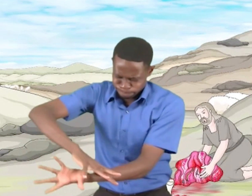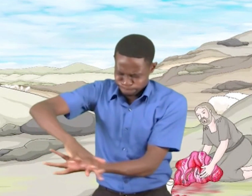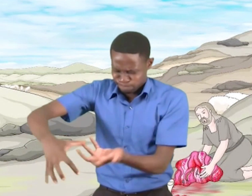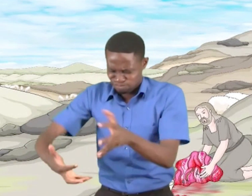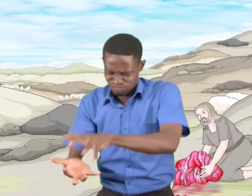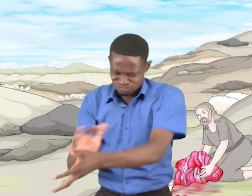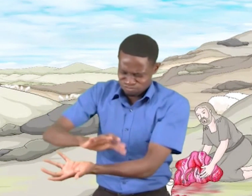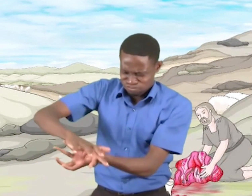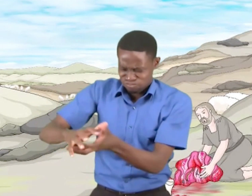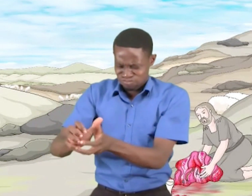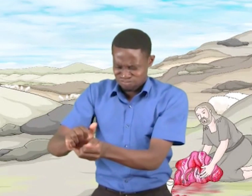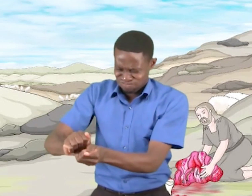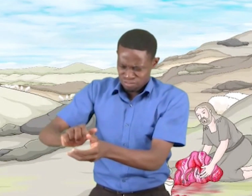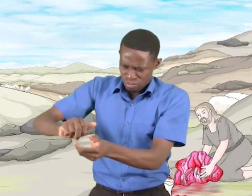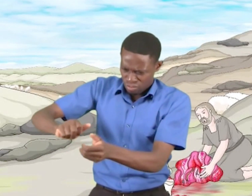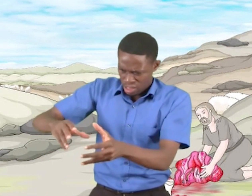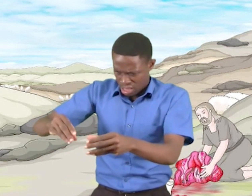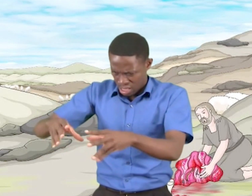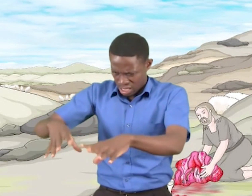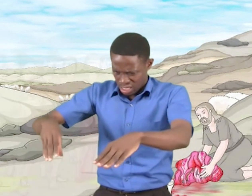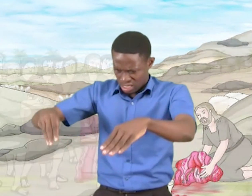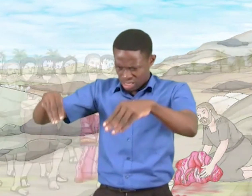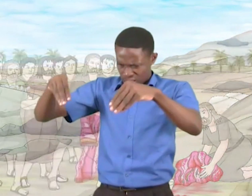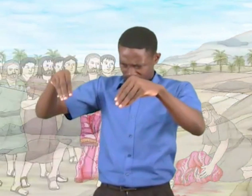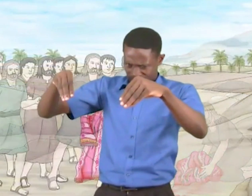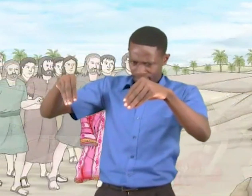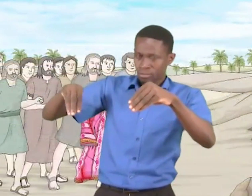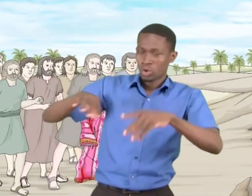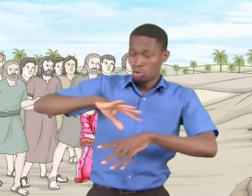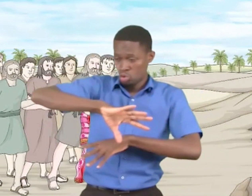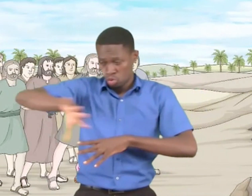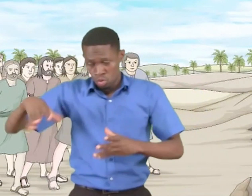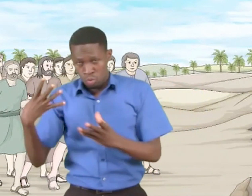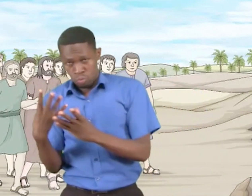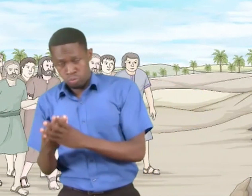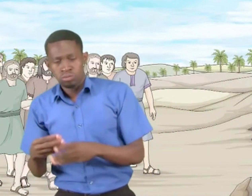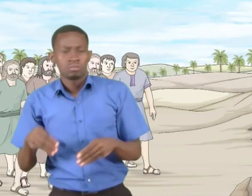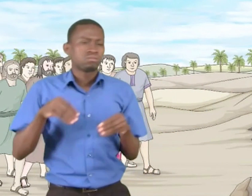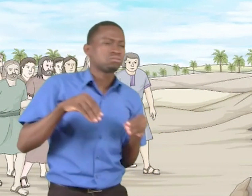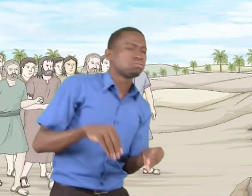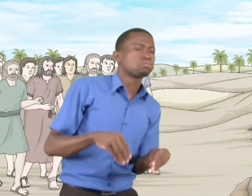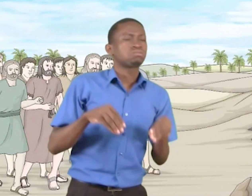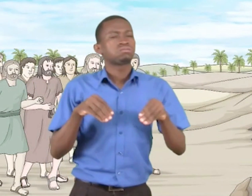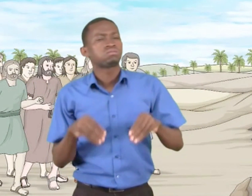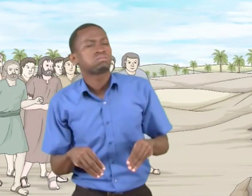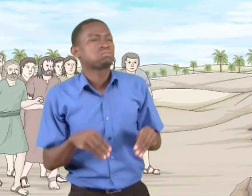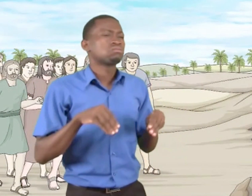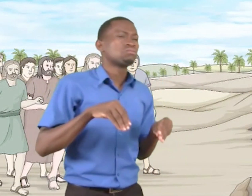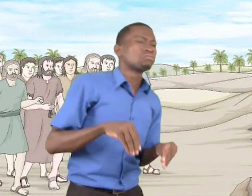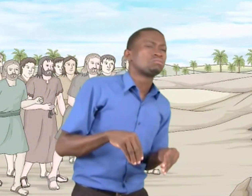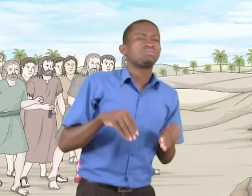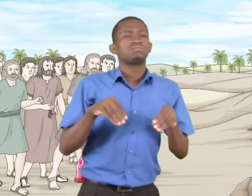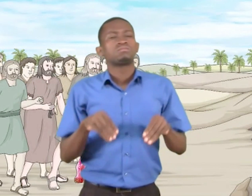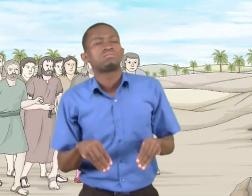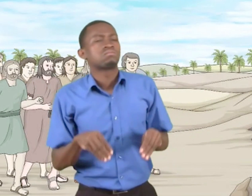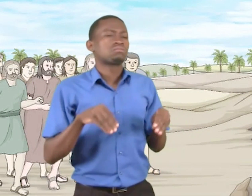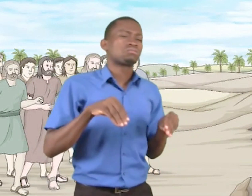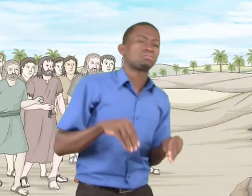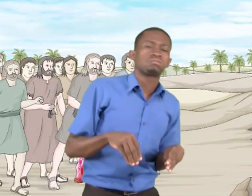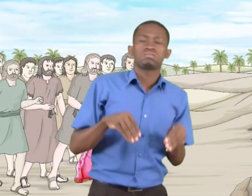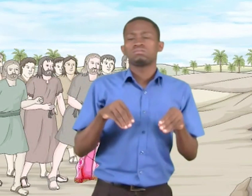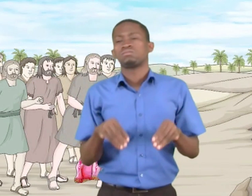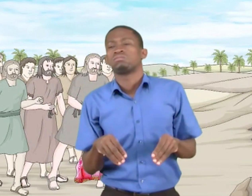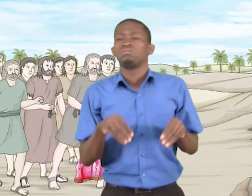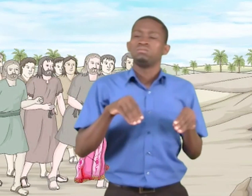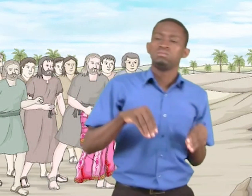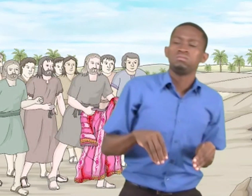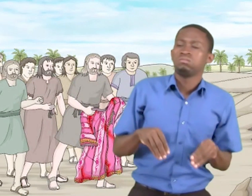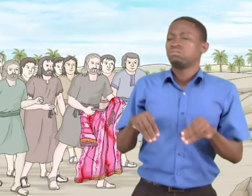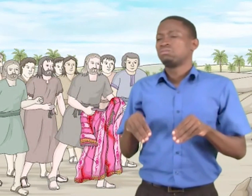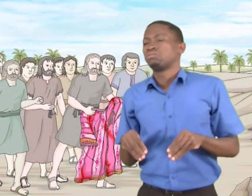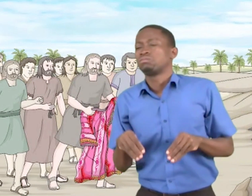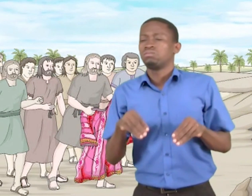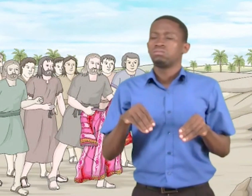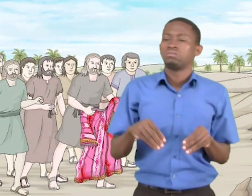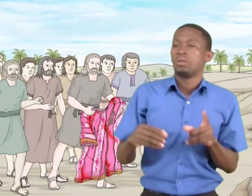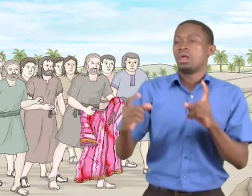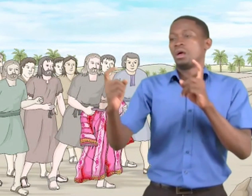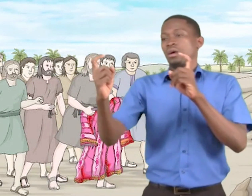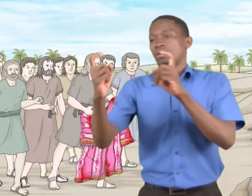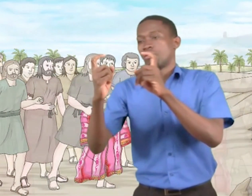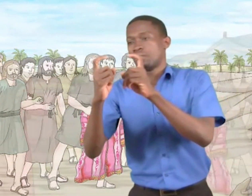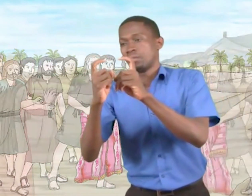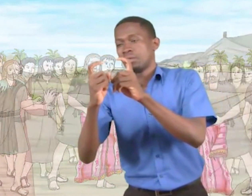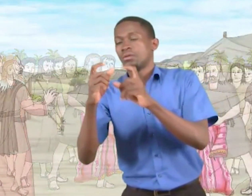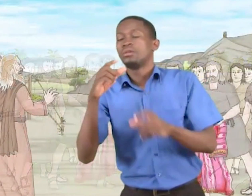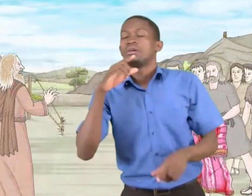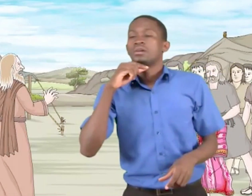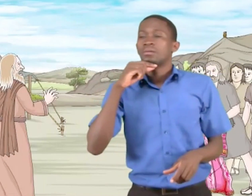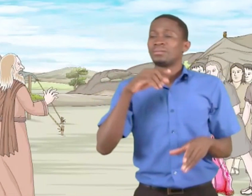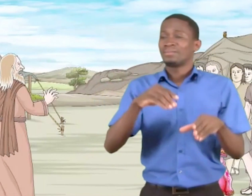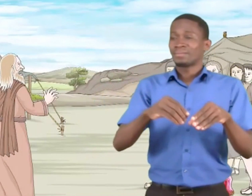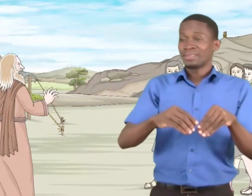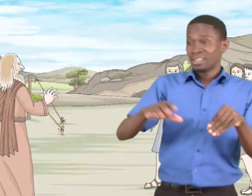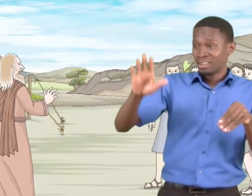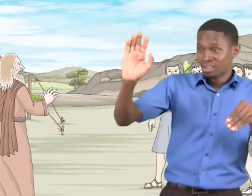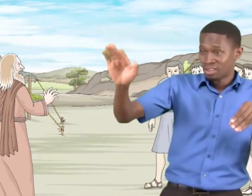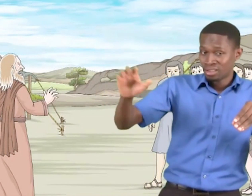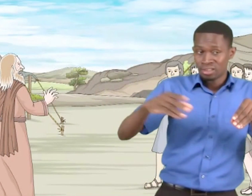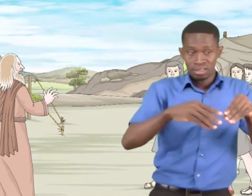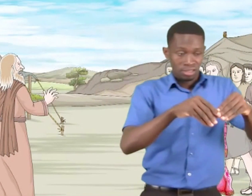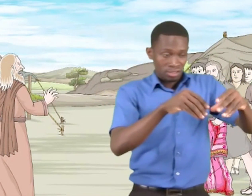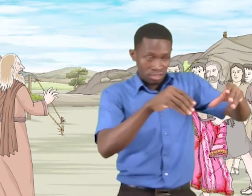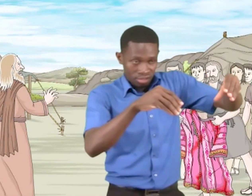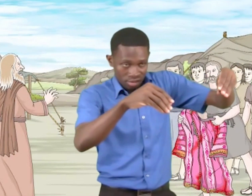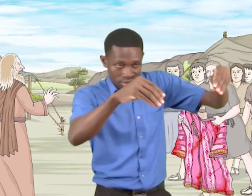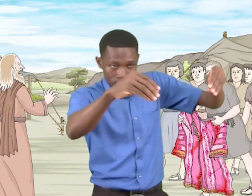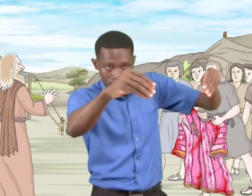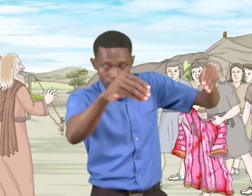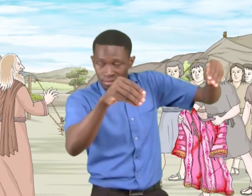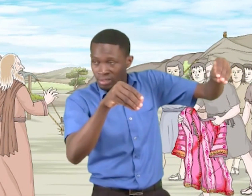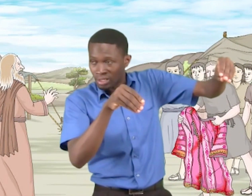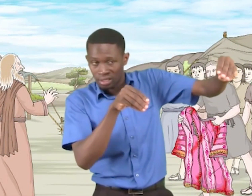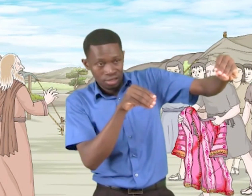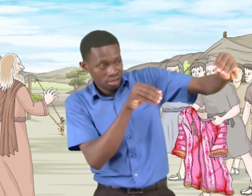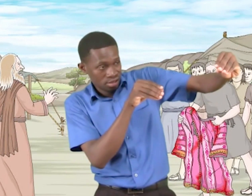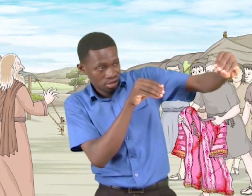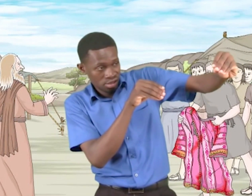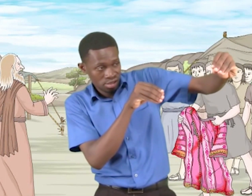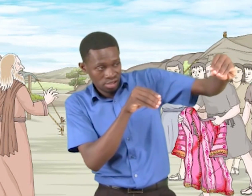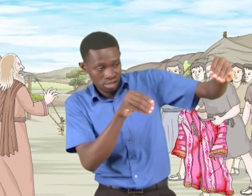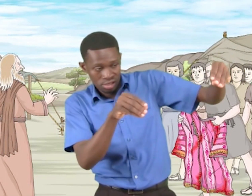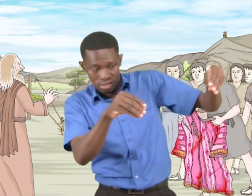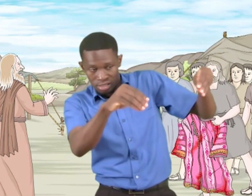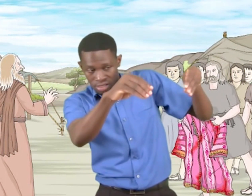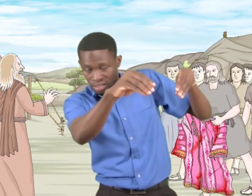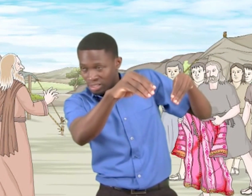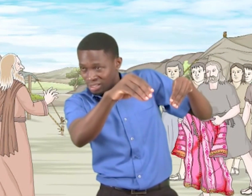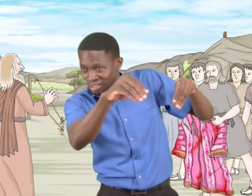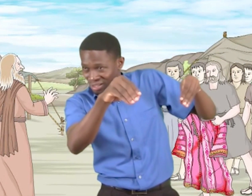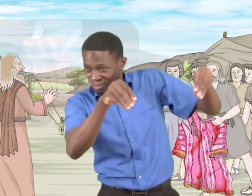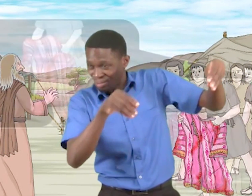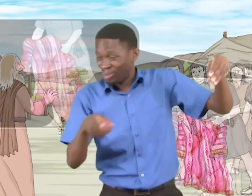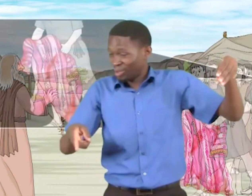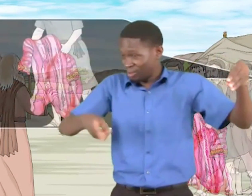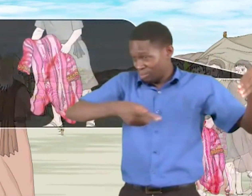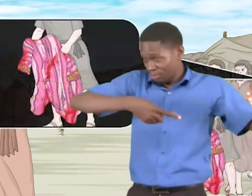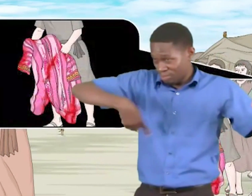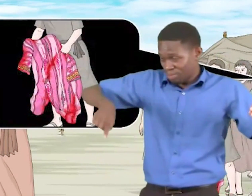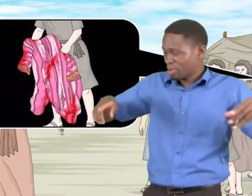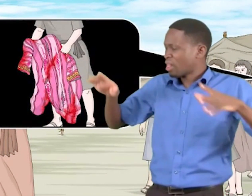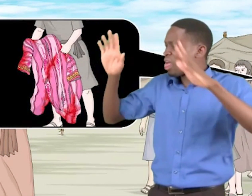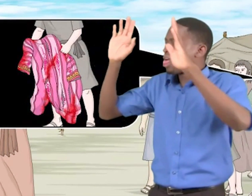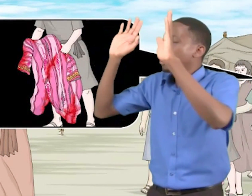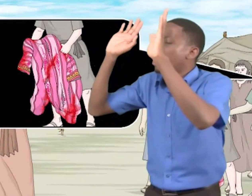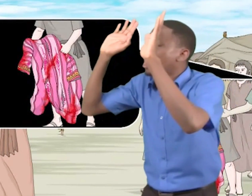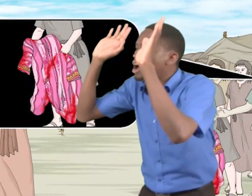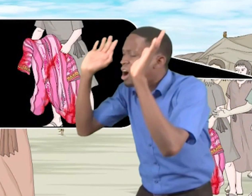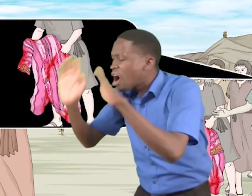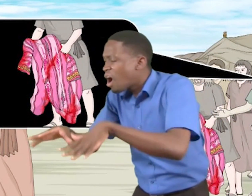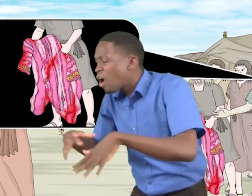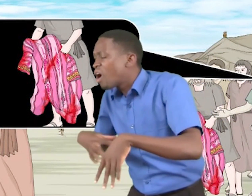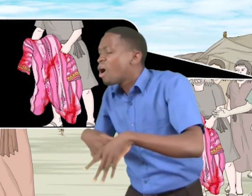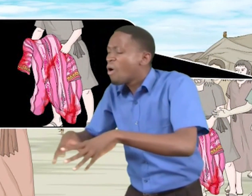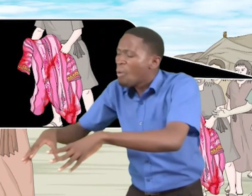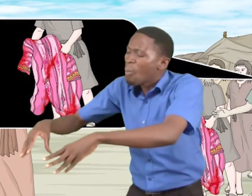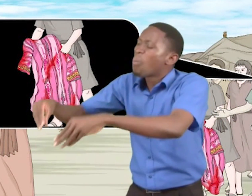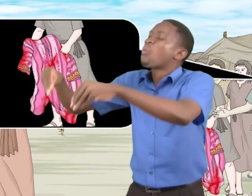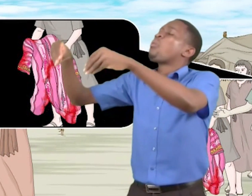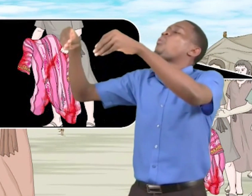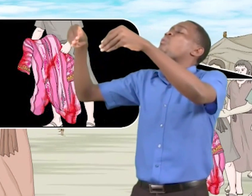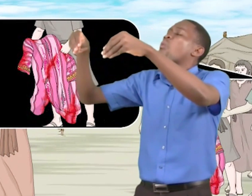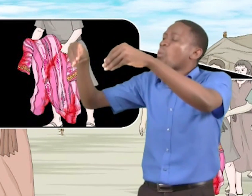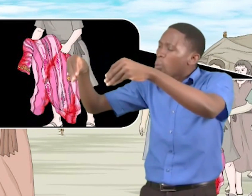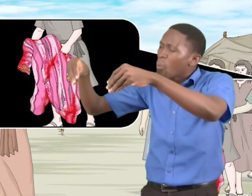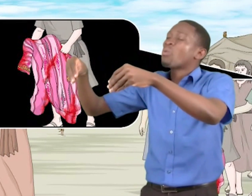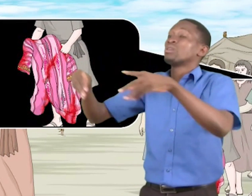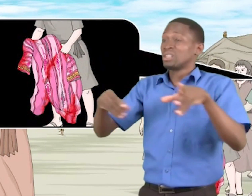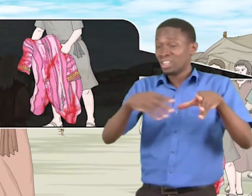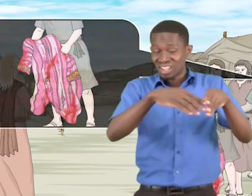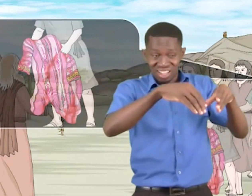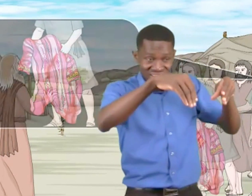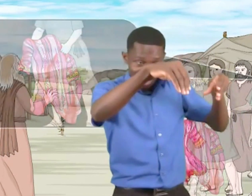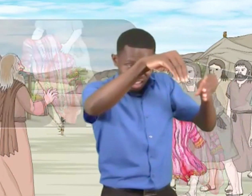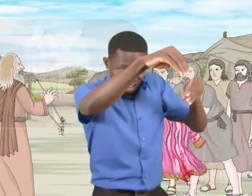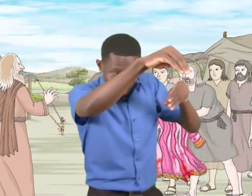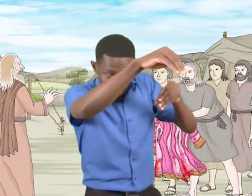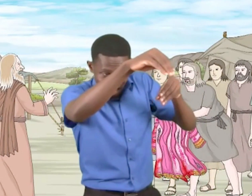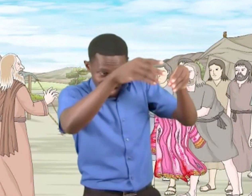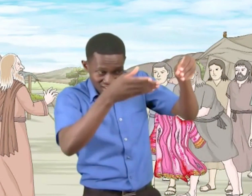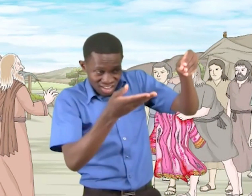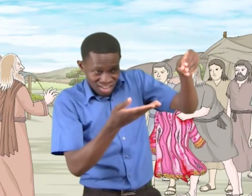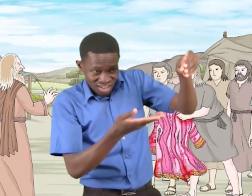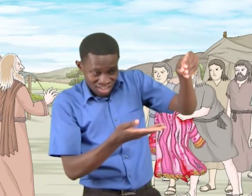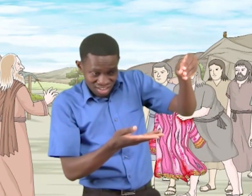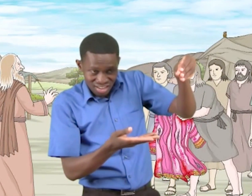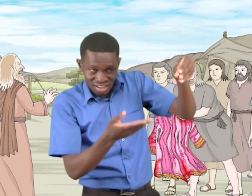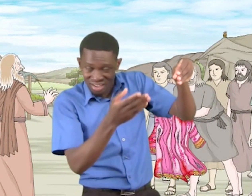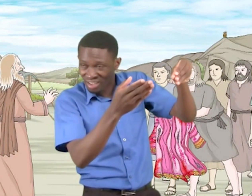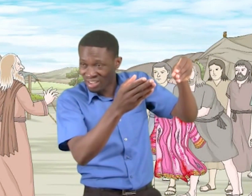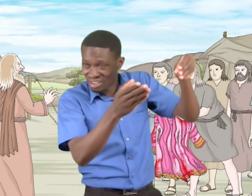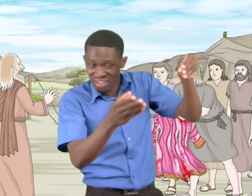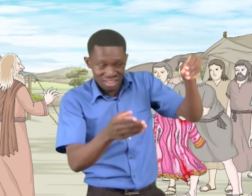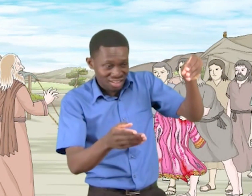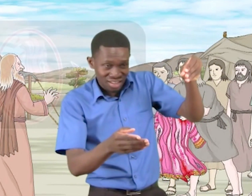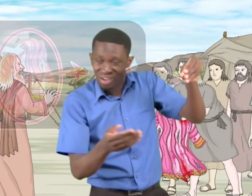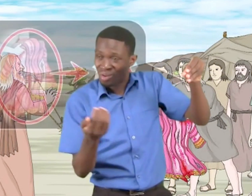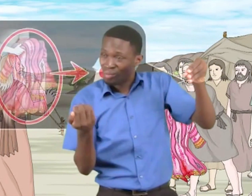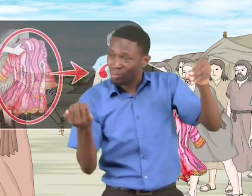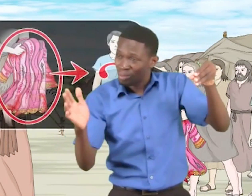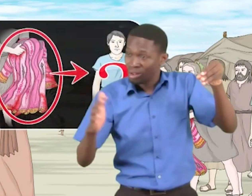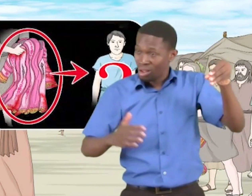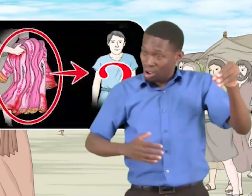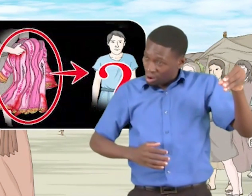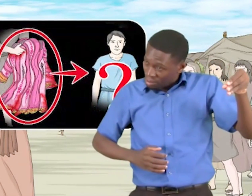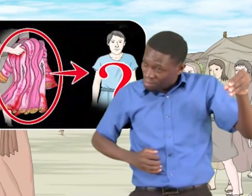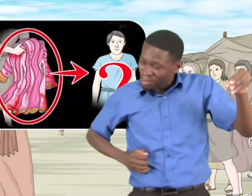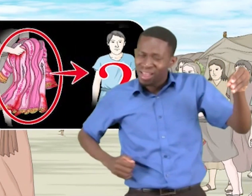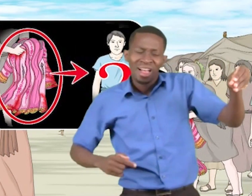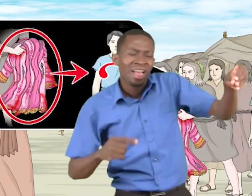They sent the robe of many colors to their father and said, “We found this.